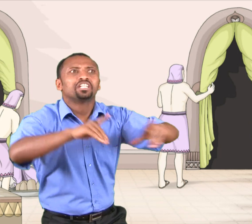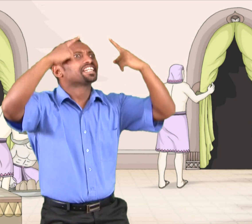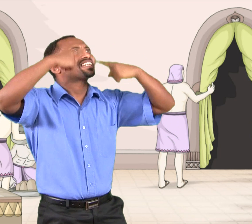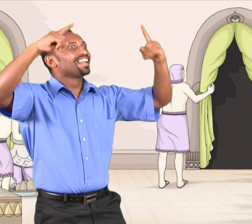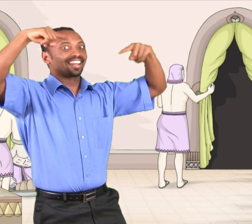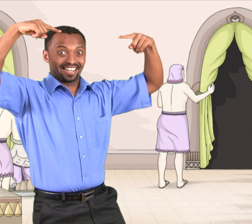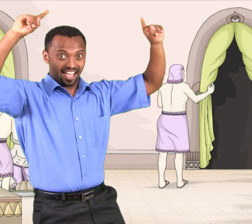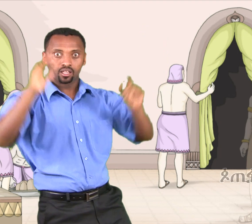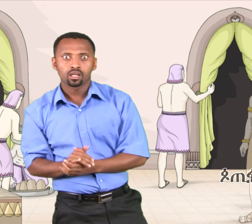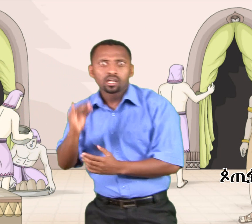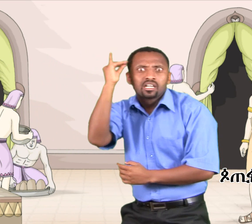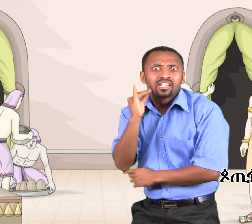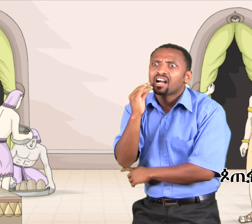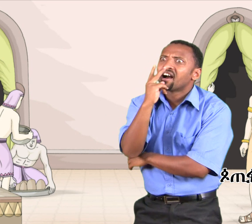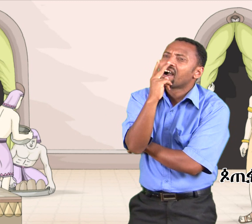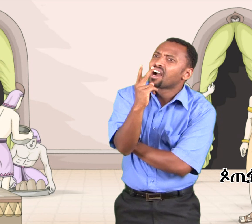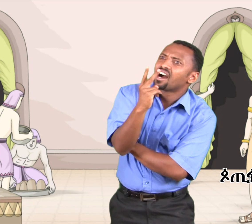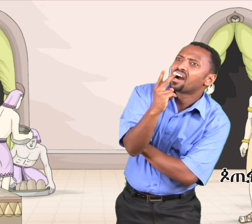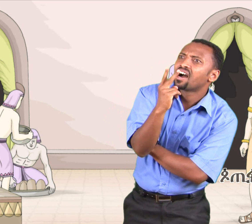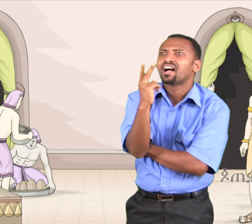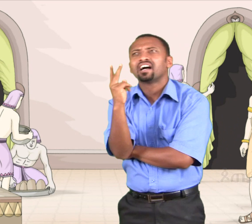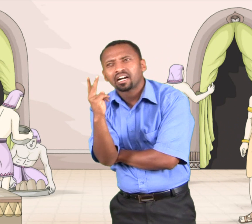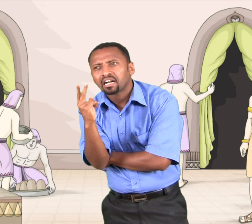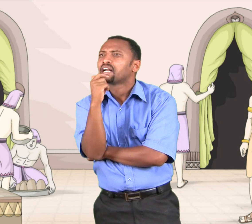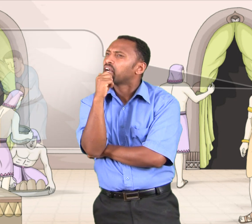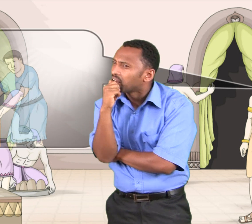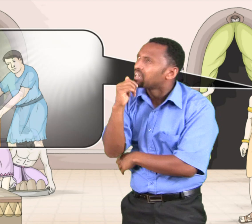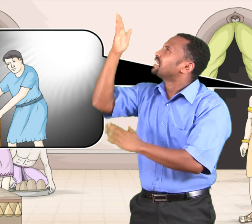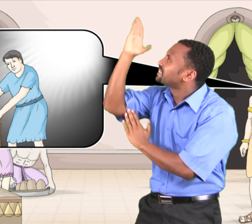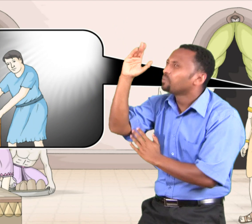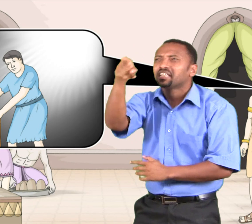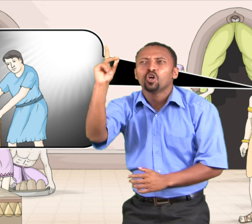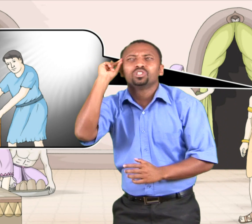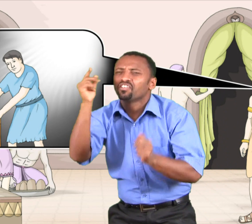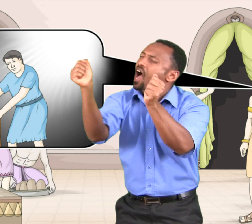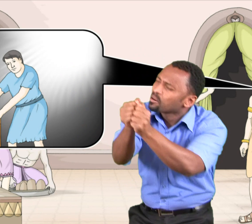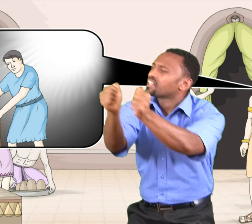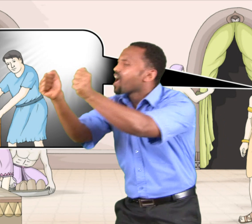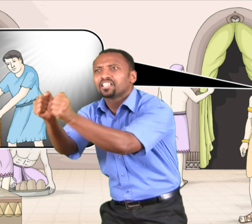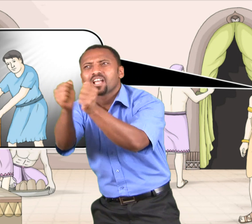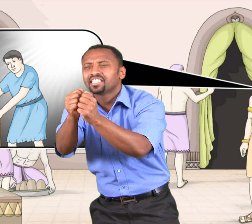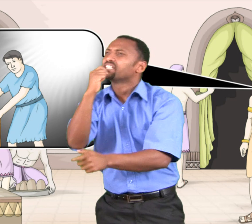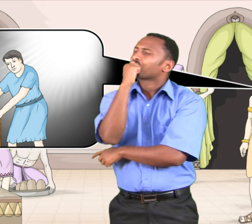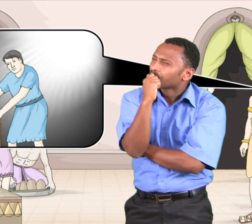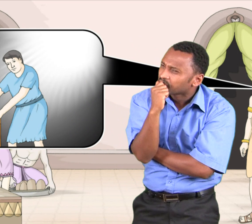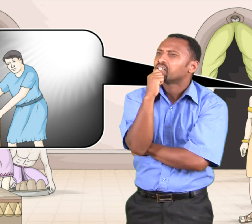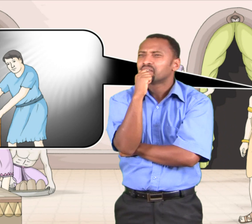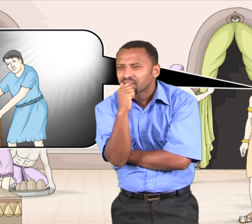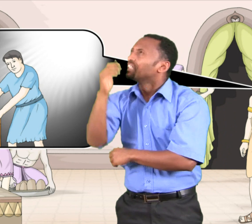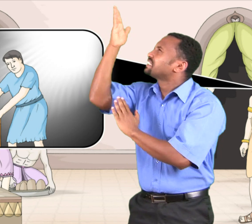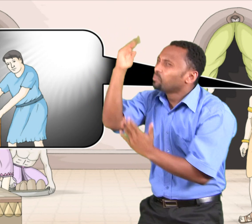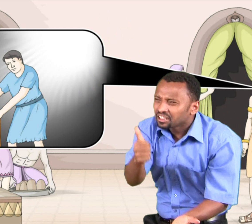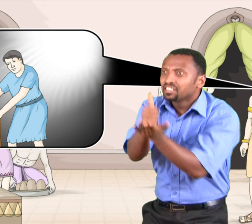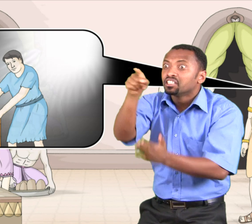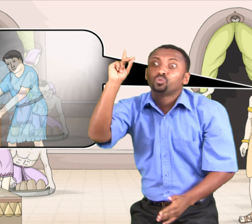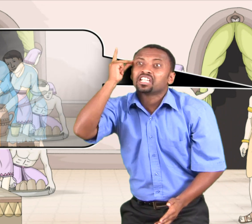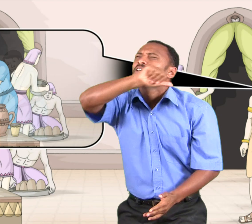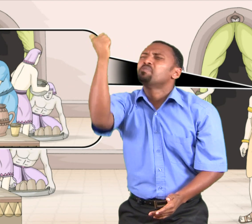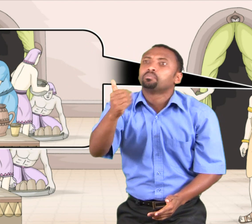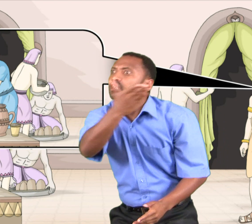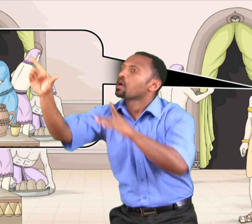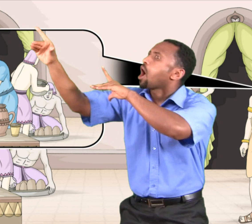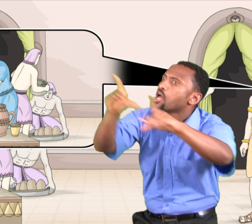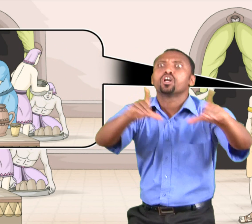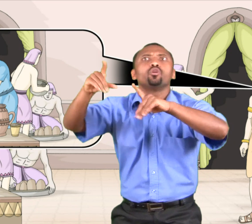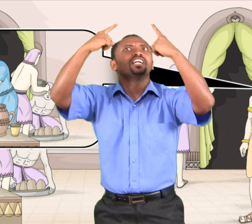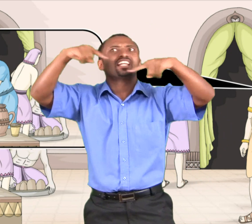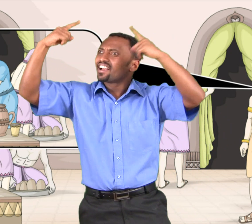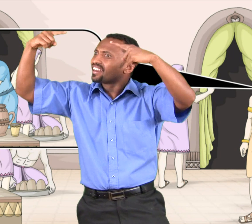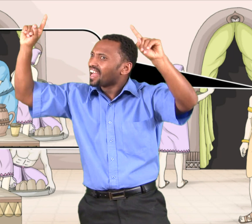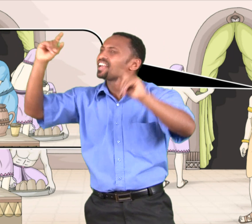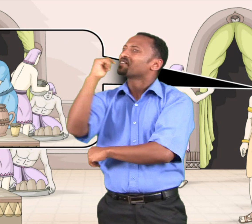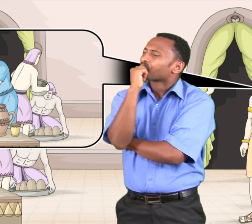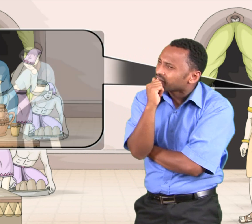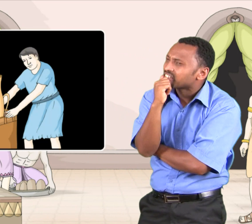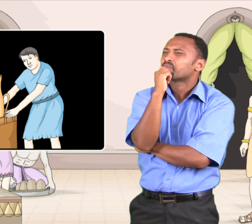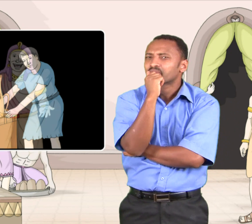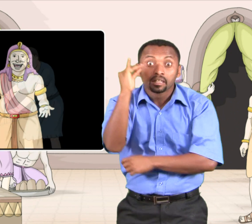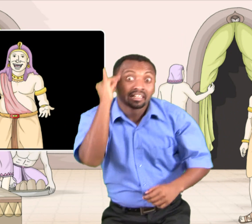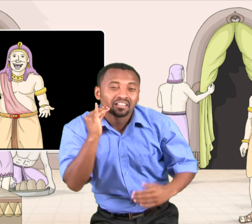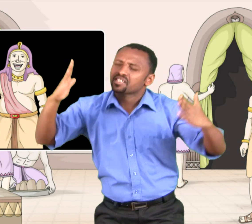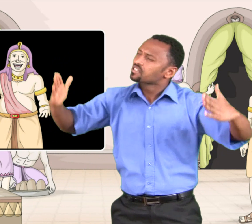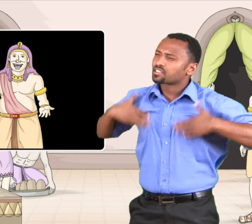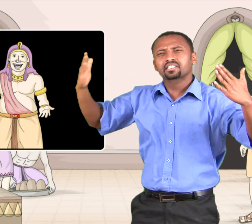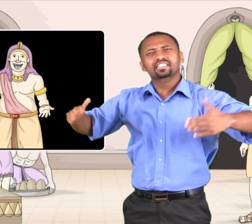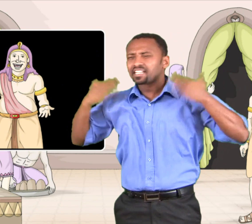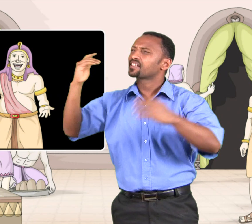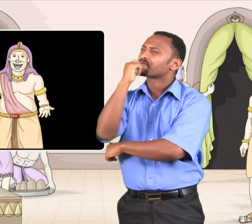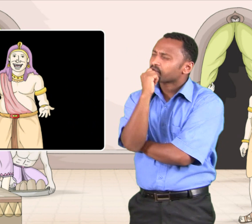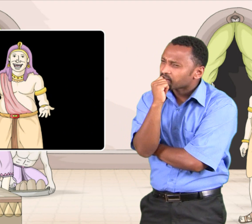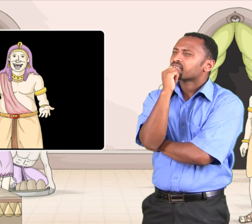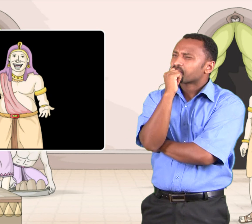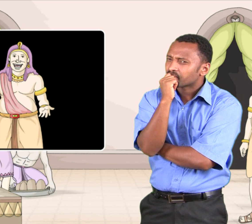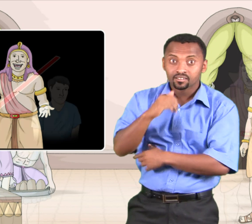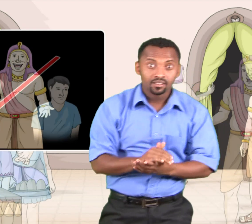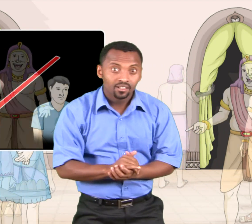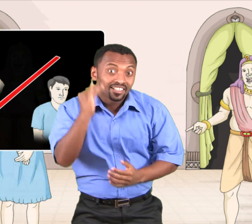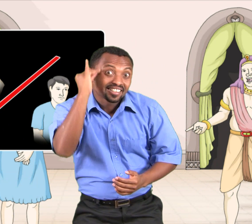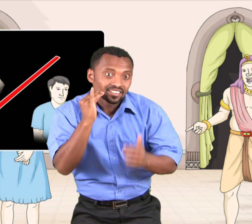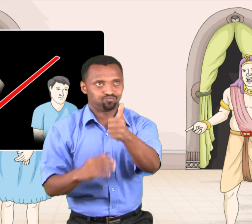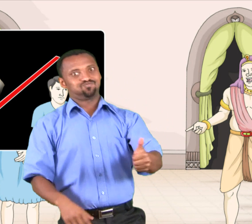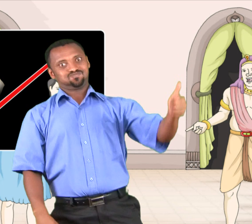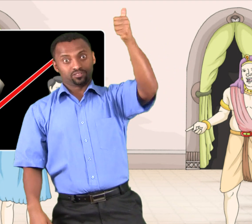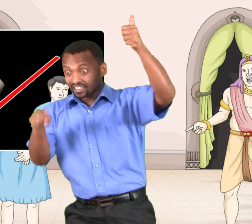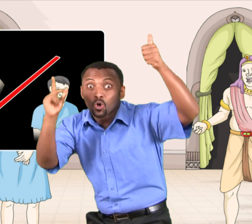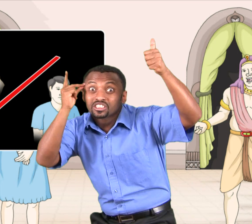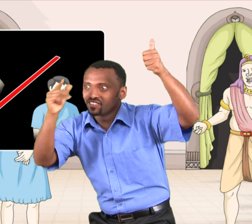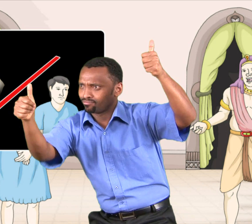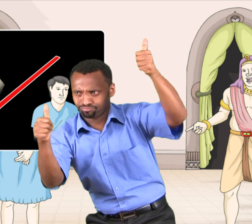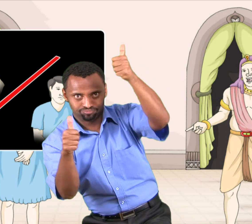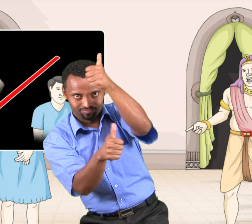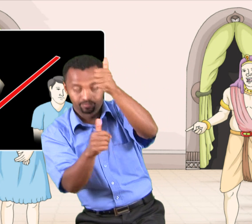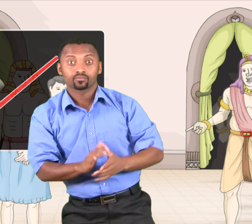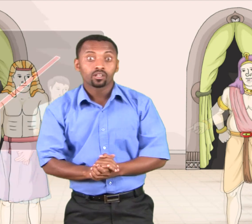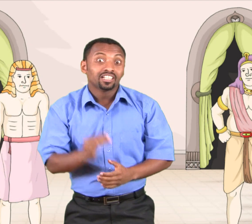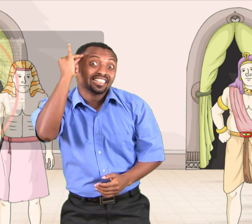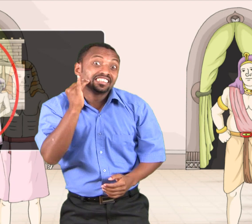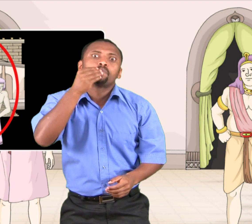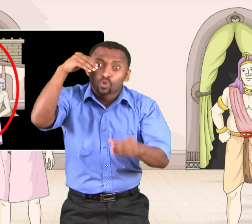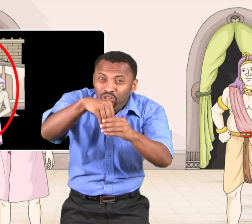When his master saw that the LORD was with him and made him prosper in all he did, Joseph found favor in his sight and became his personal attendant.